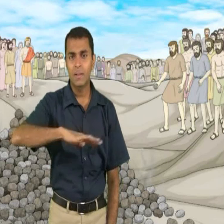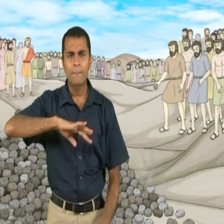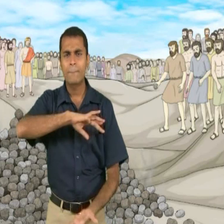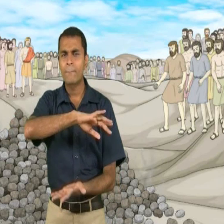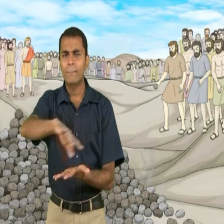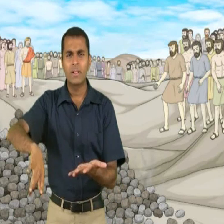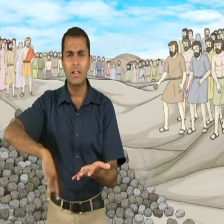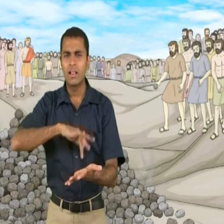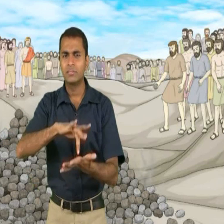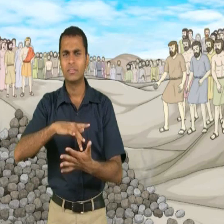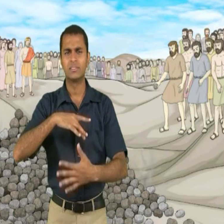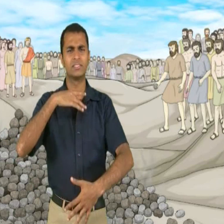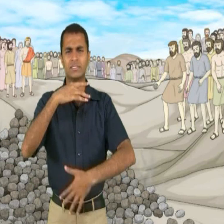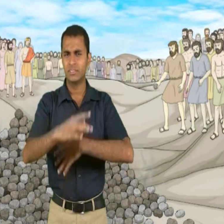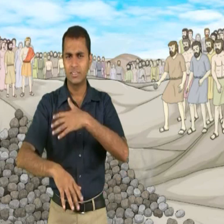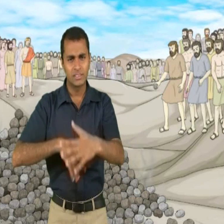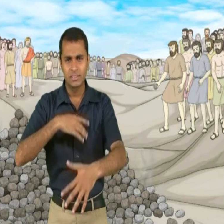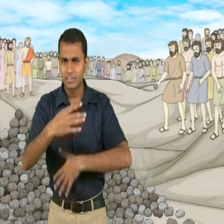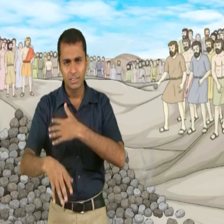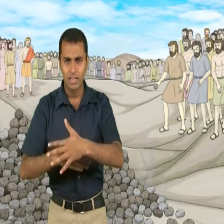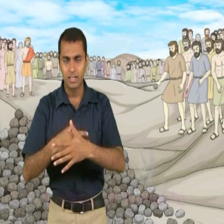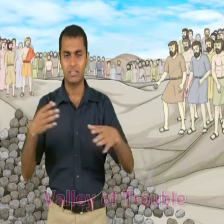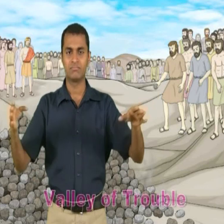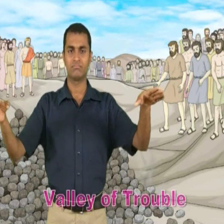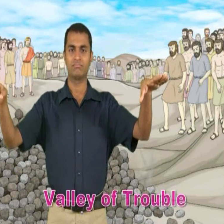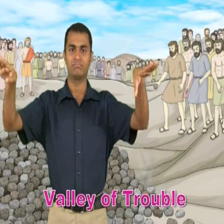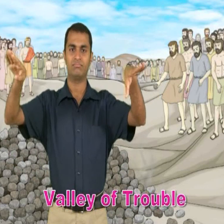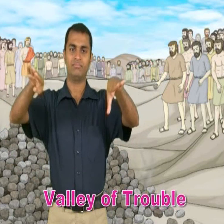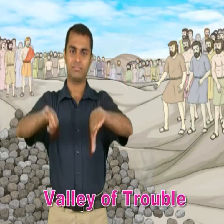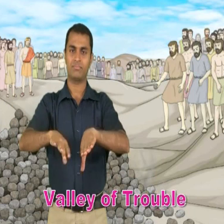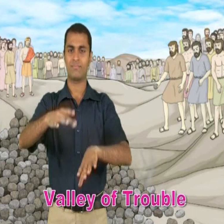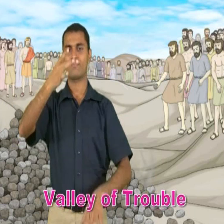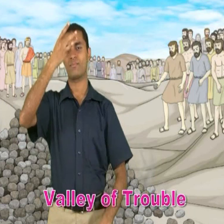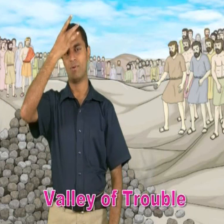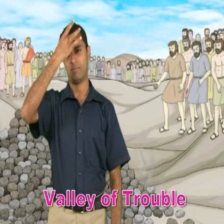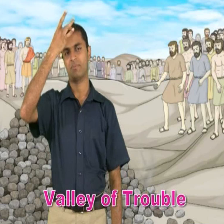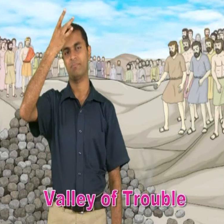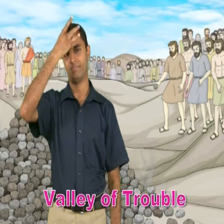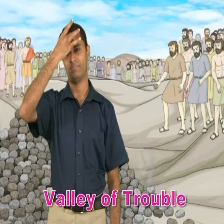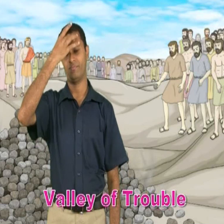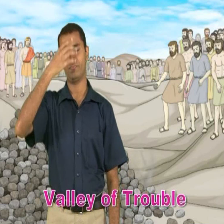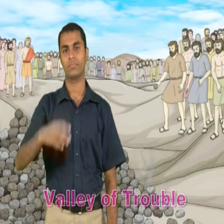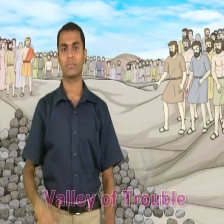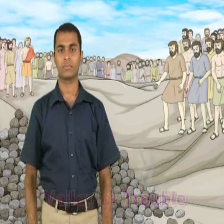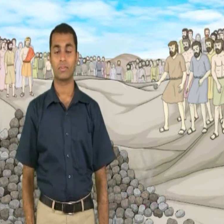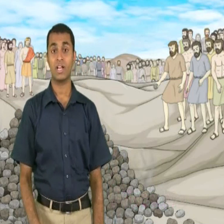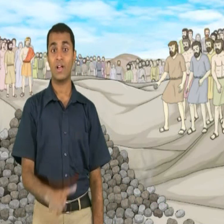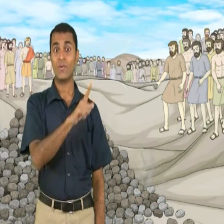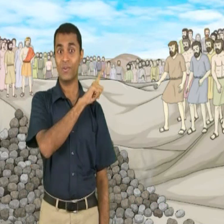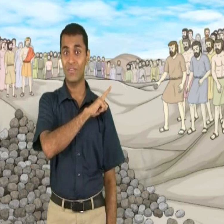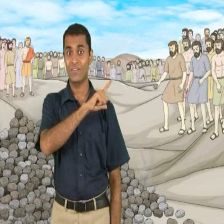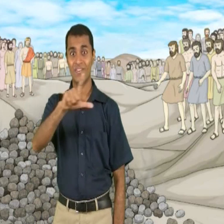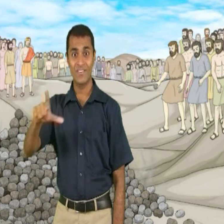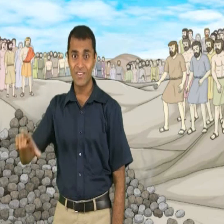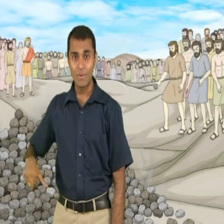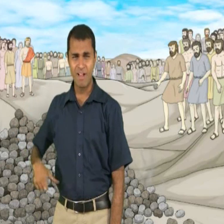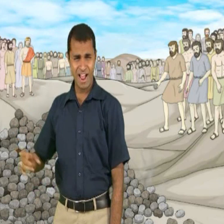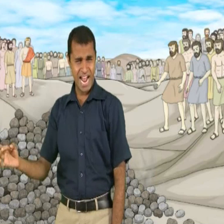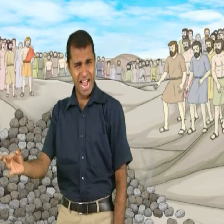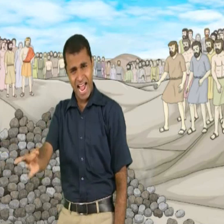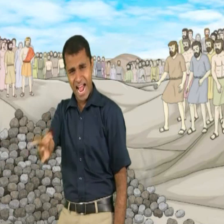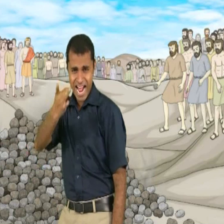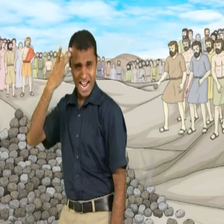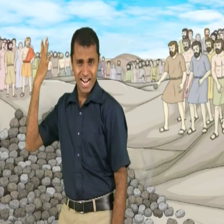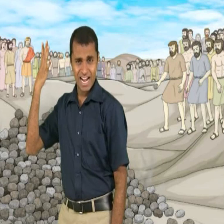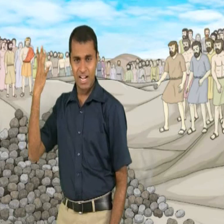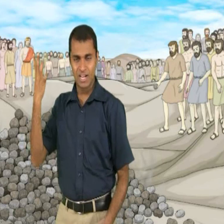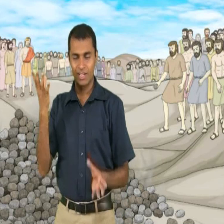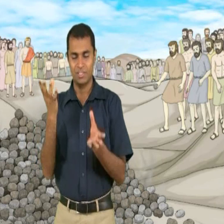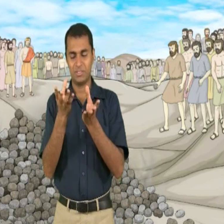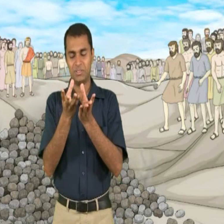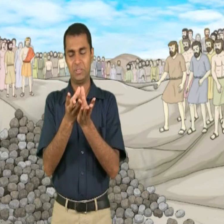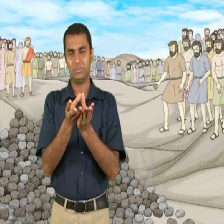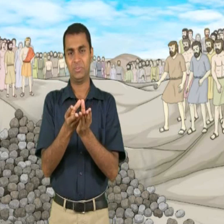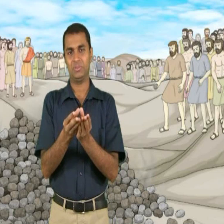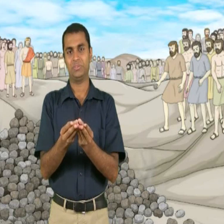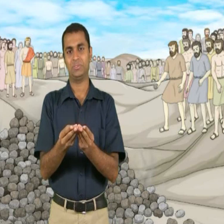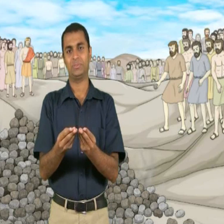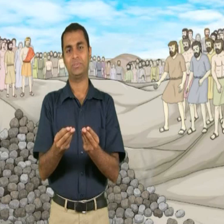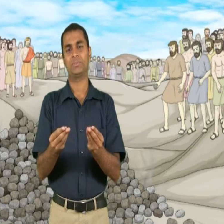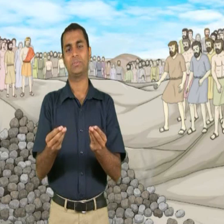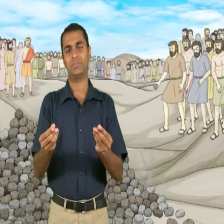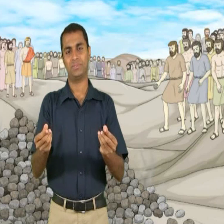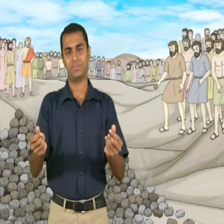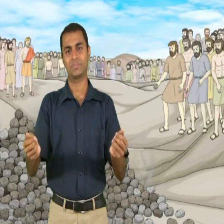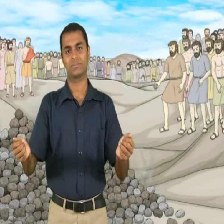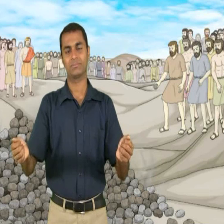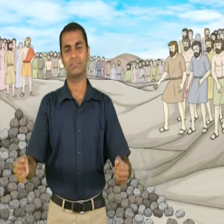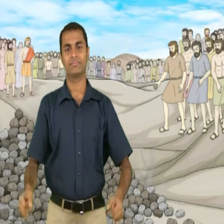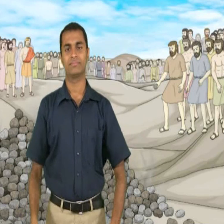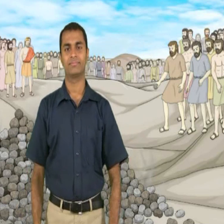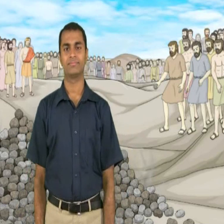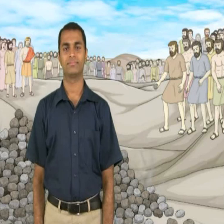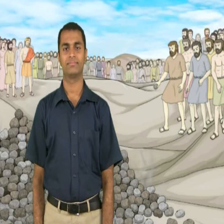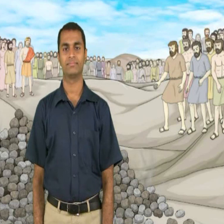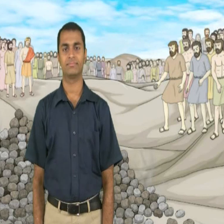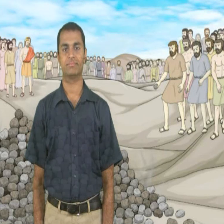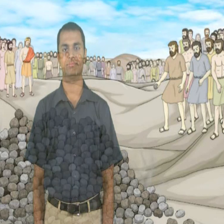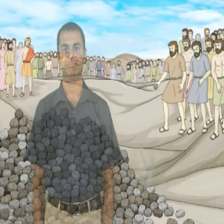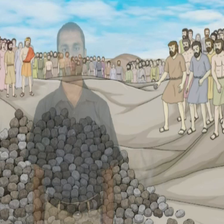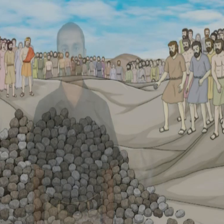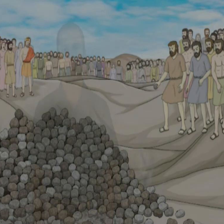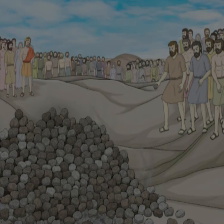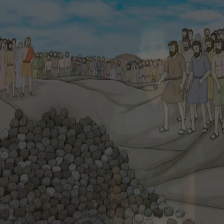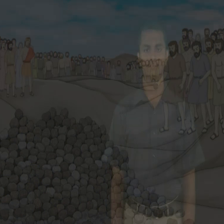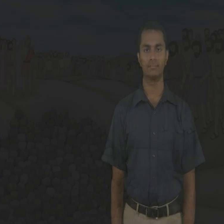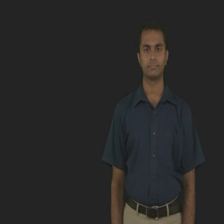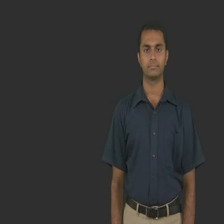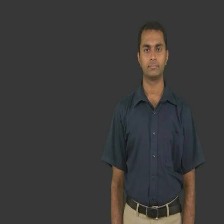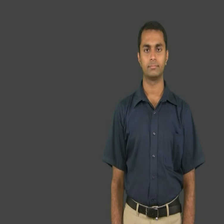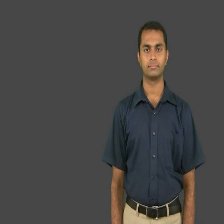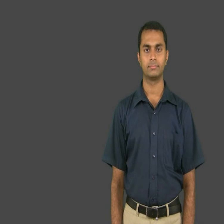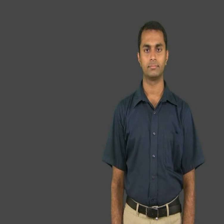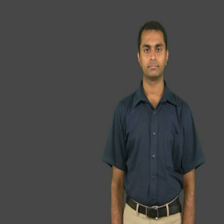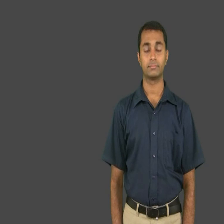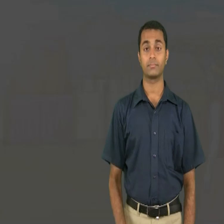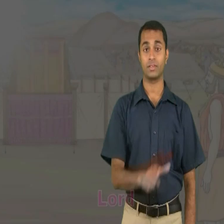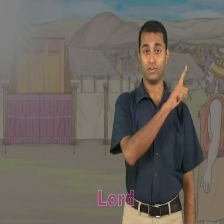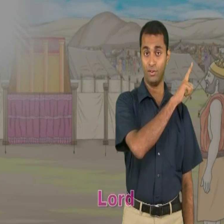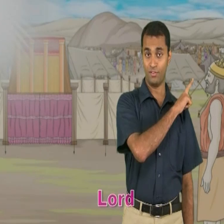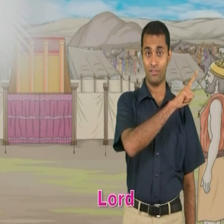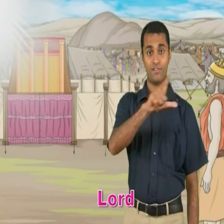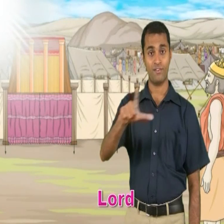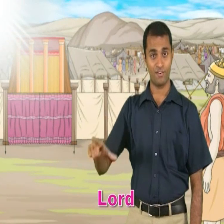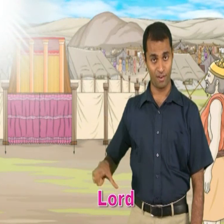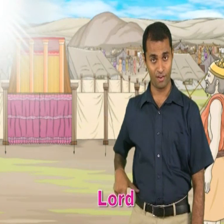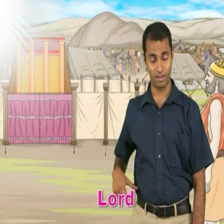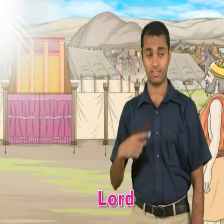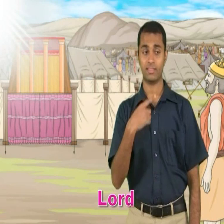Therefore that place is called the Valley of Achor to this day.